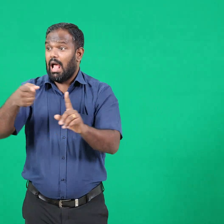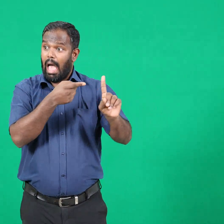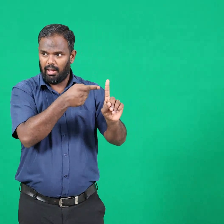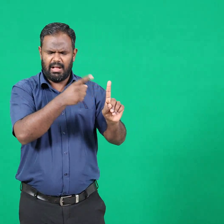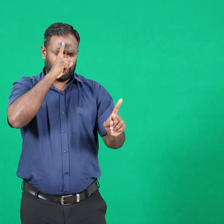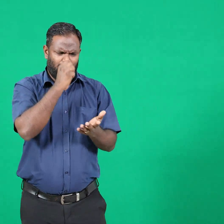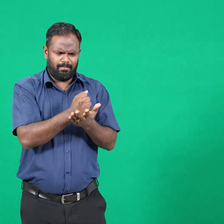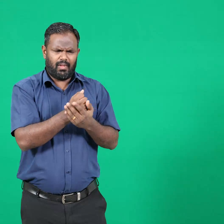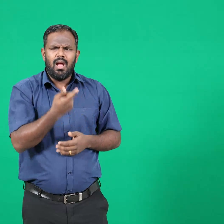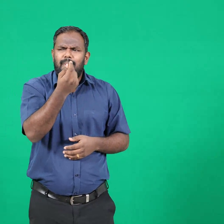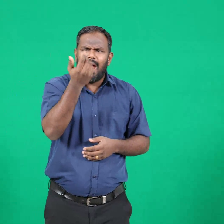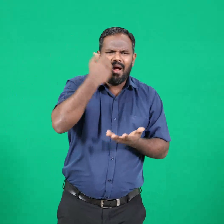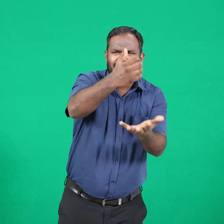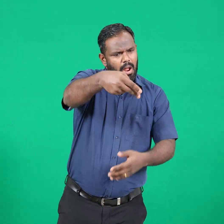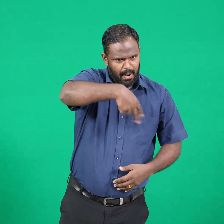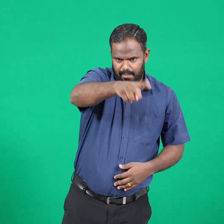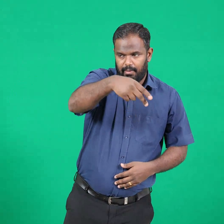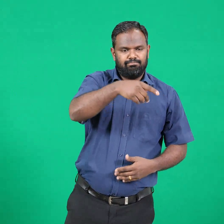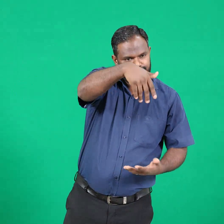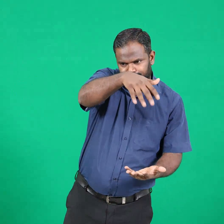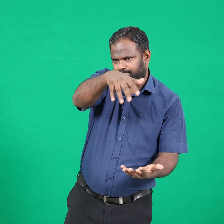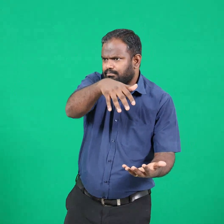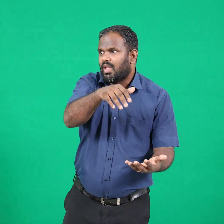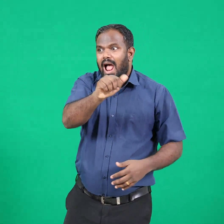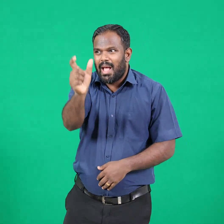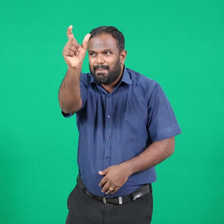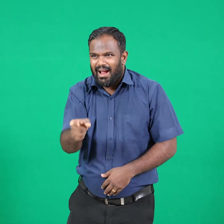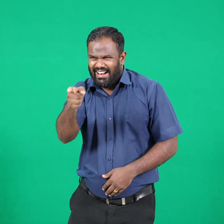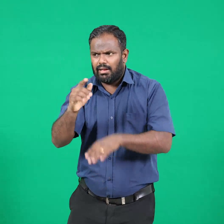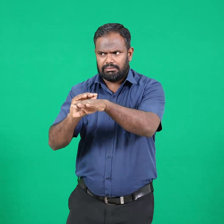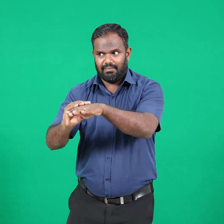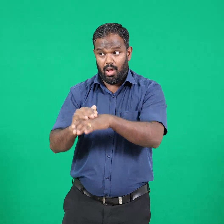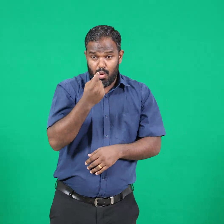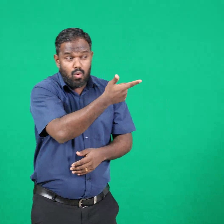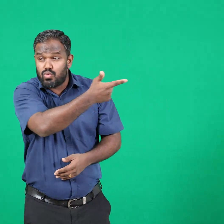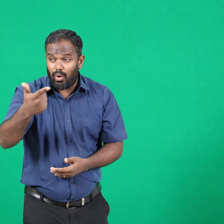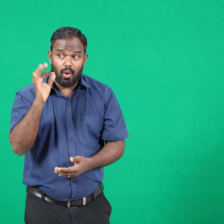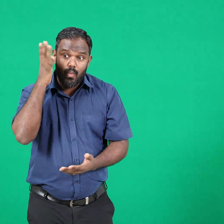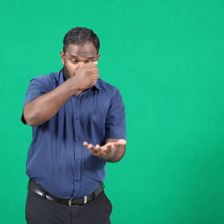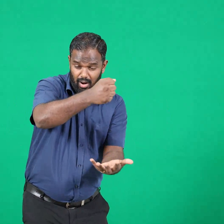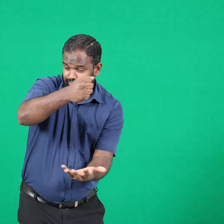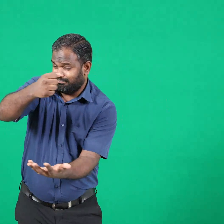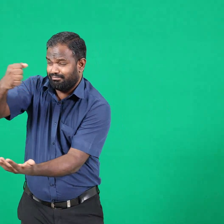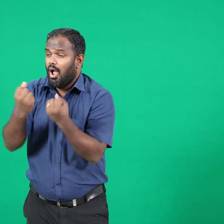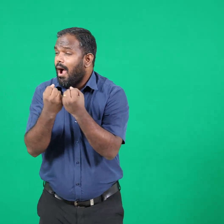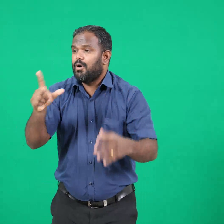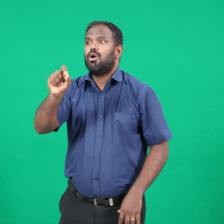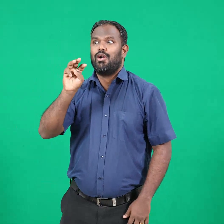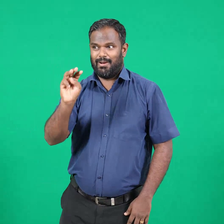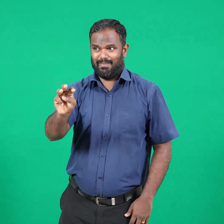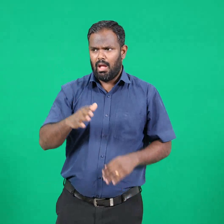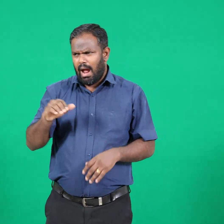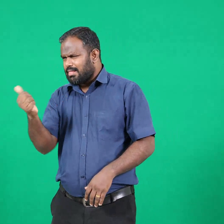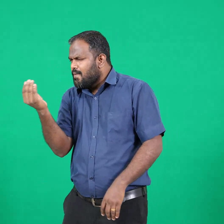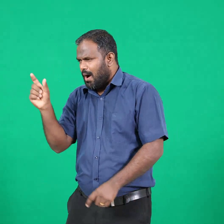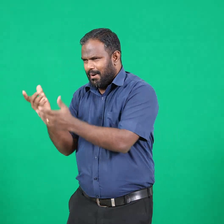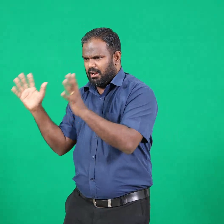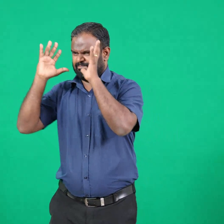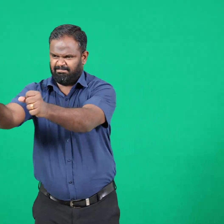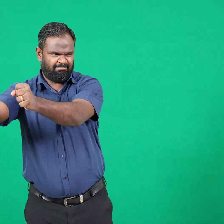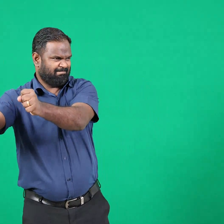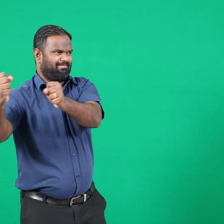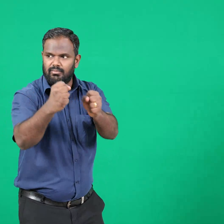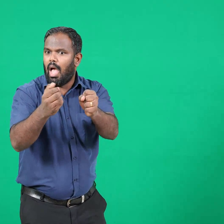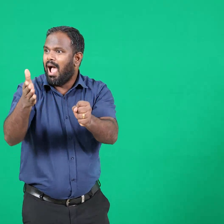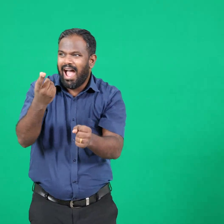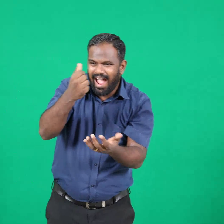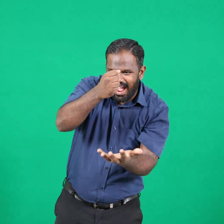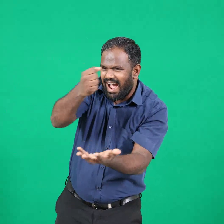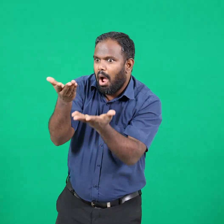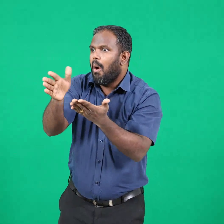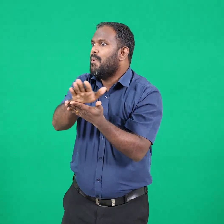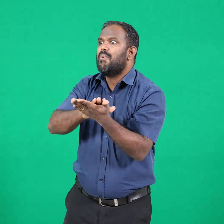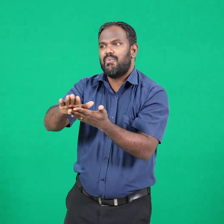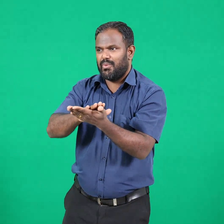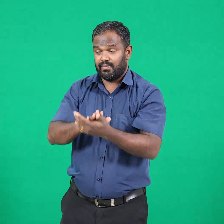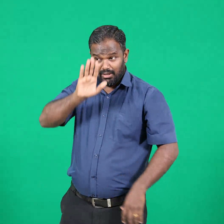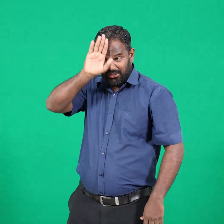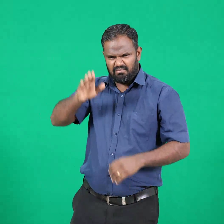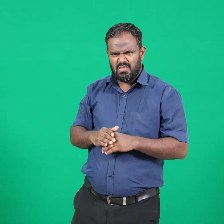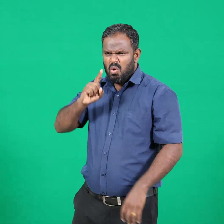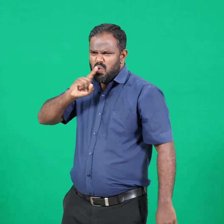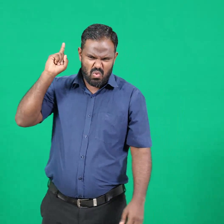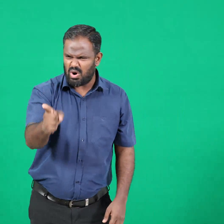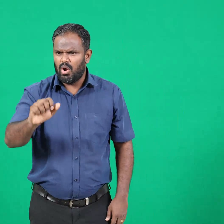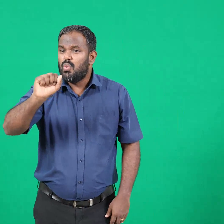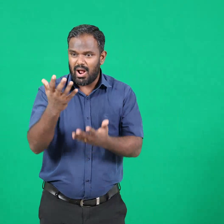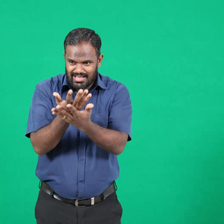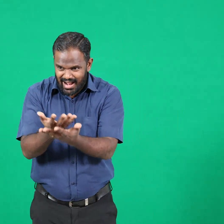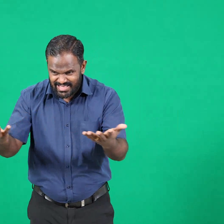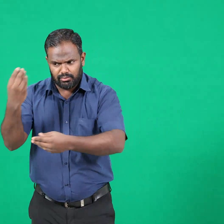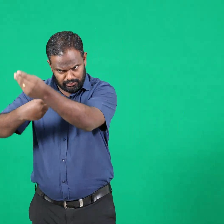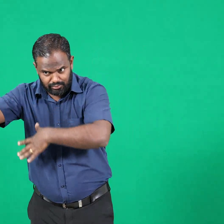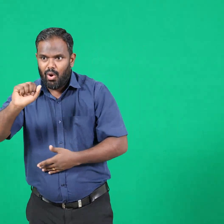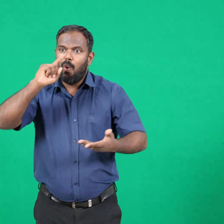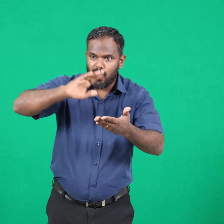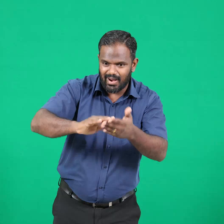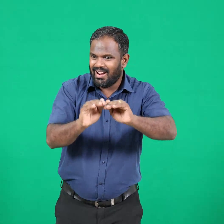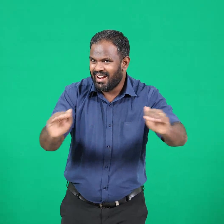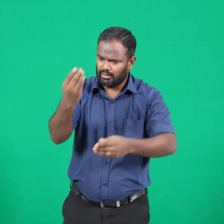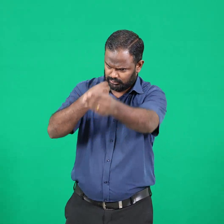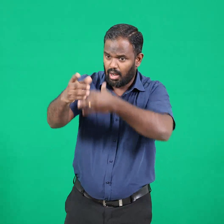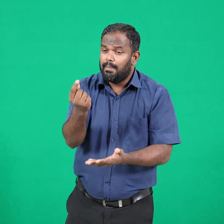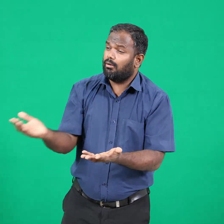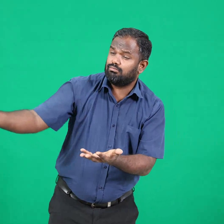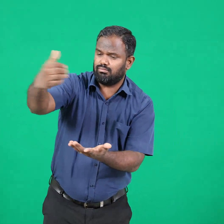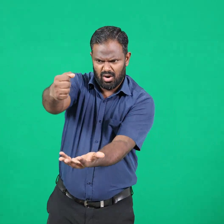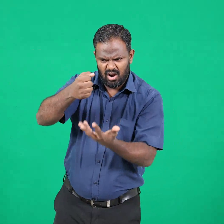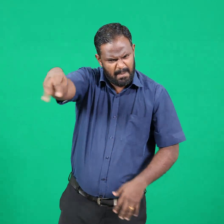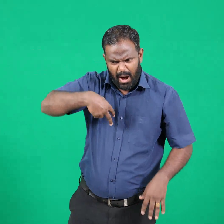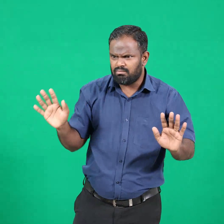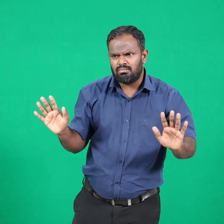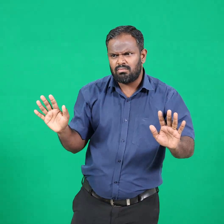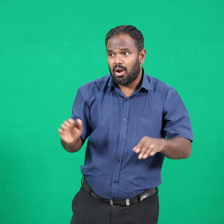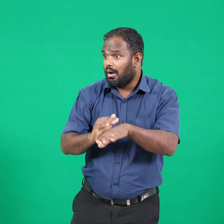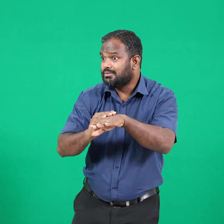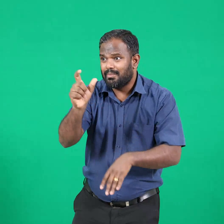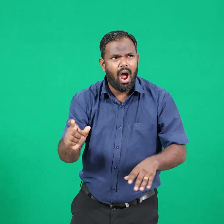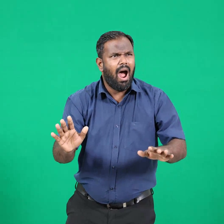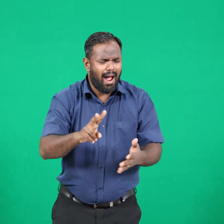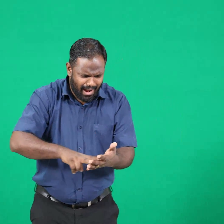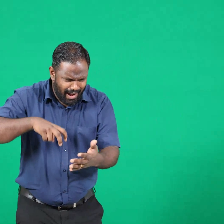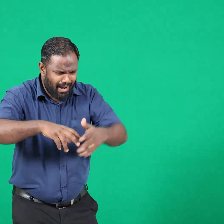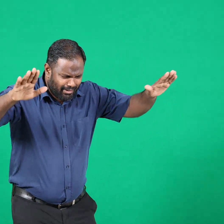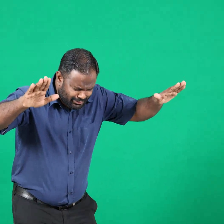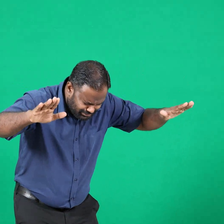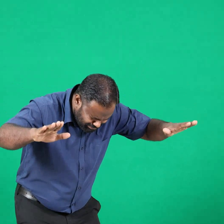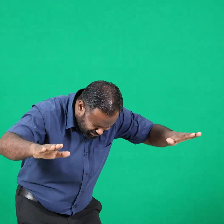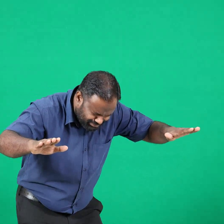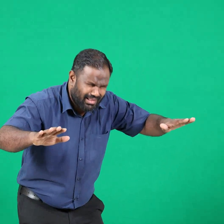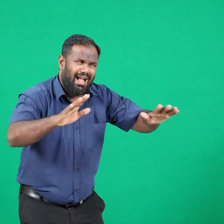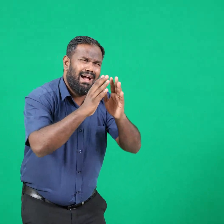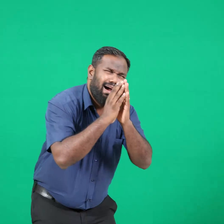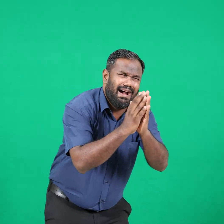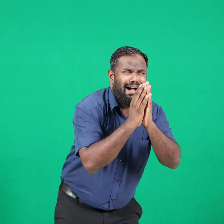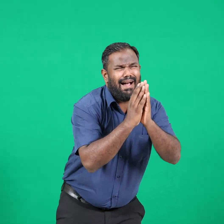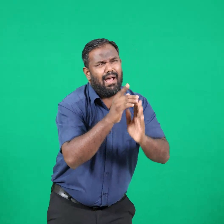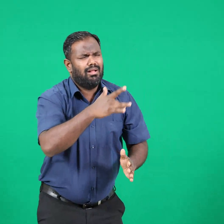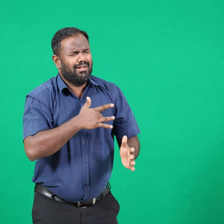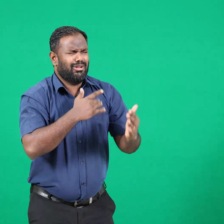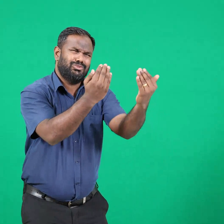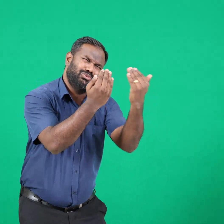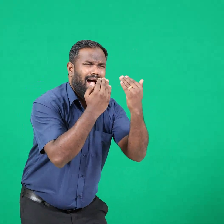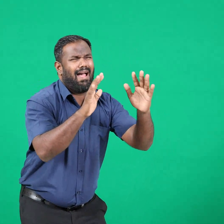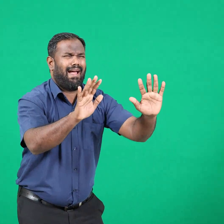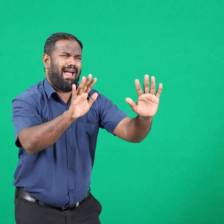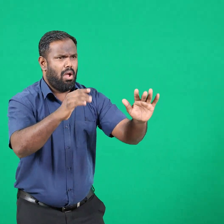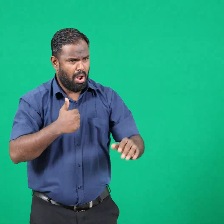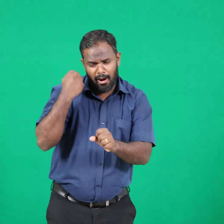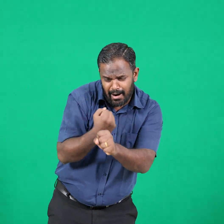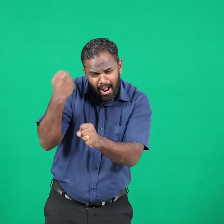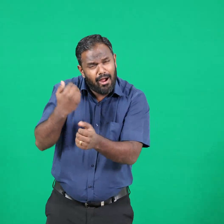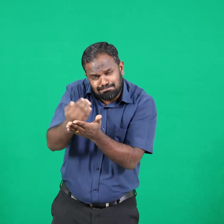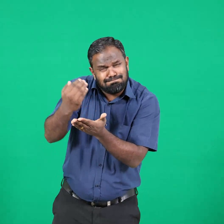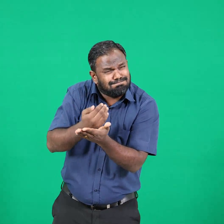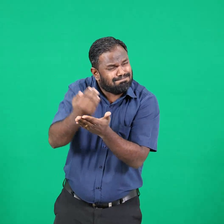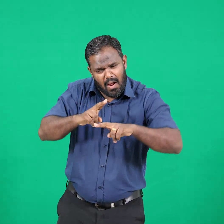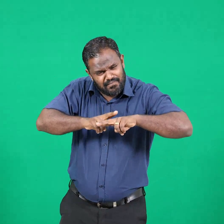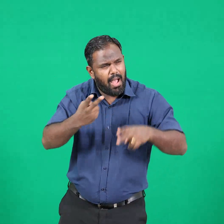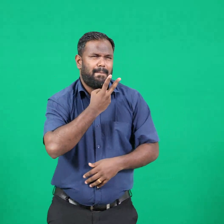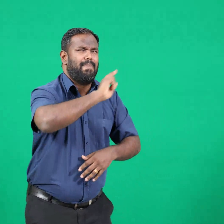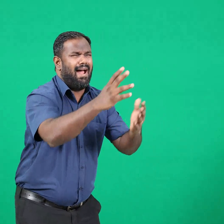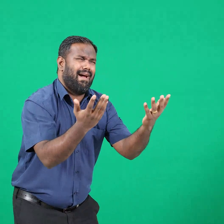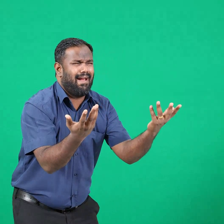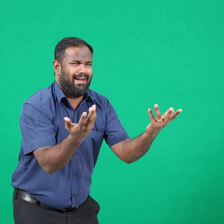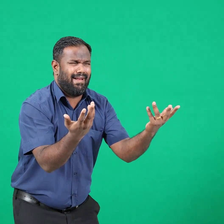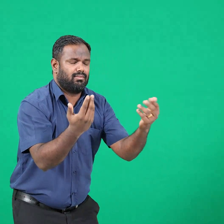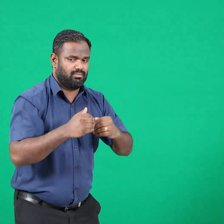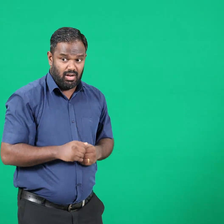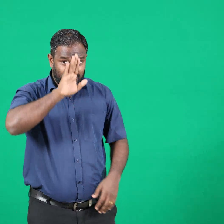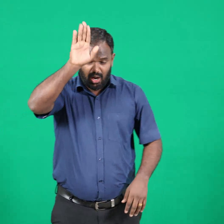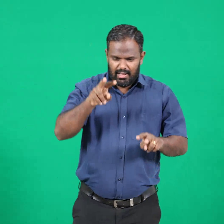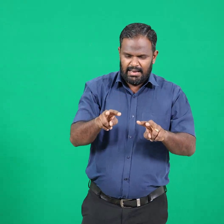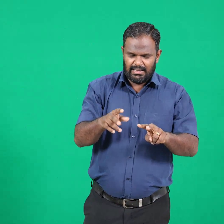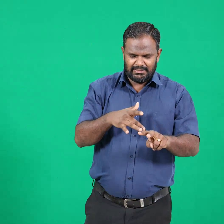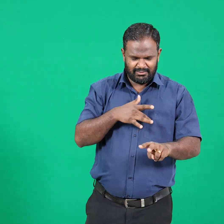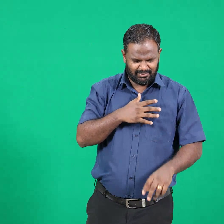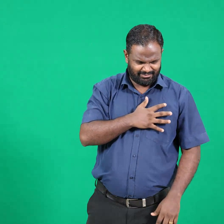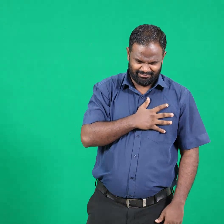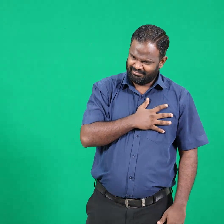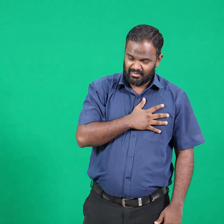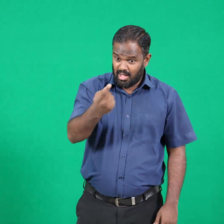Since the man was unable to pay, the master ordered that he be sold to pay his debt, along with his wife and children and everything he owned. Then the servant fell on his knees before him. ' Have patience with me,' he begged, ' and I will pay back everything.'